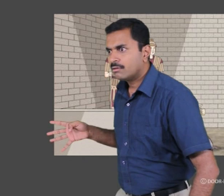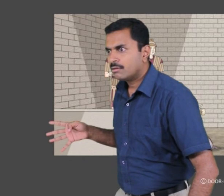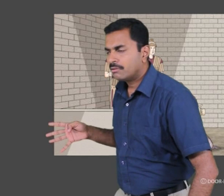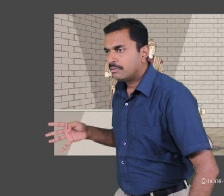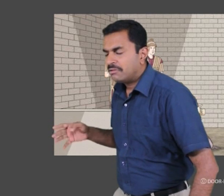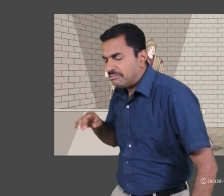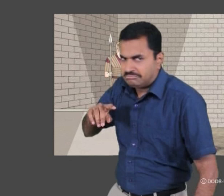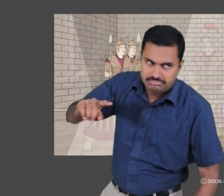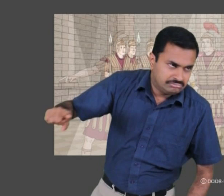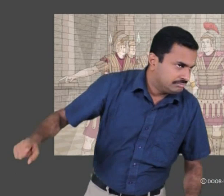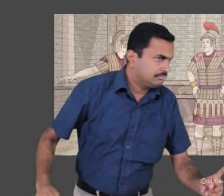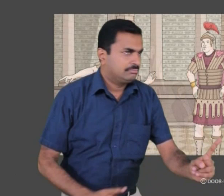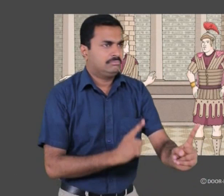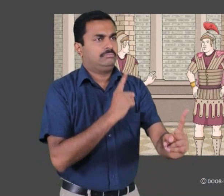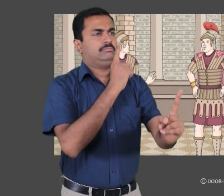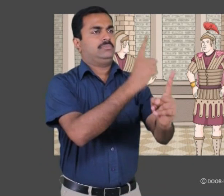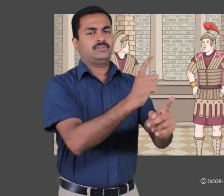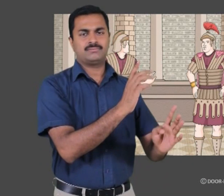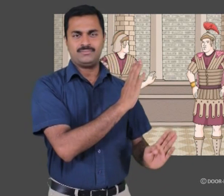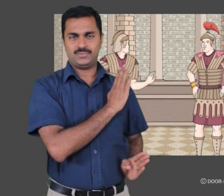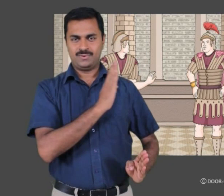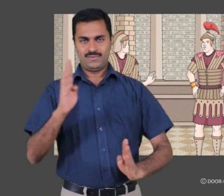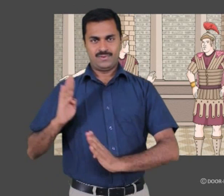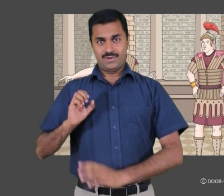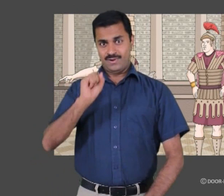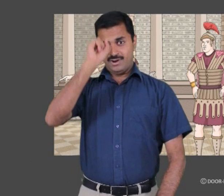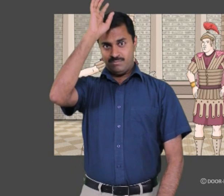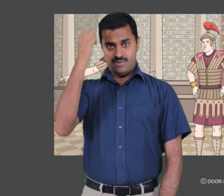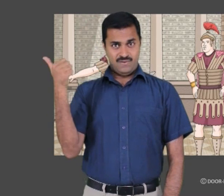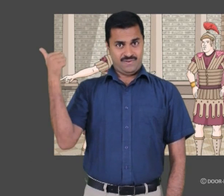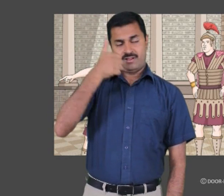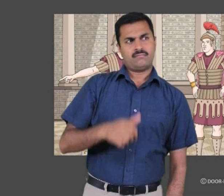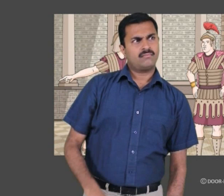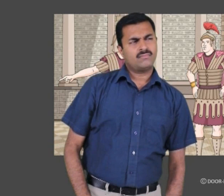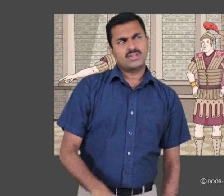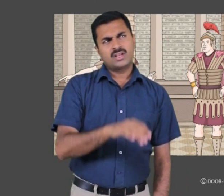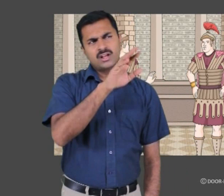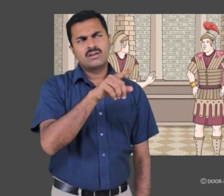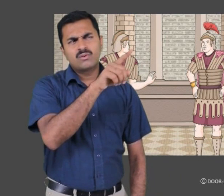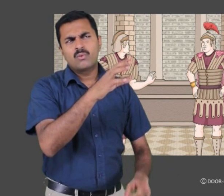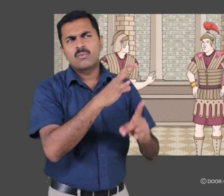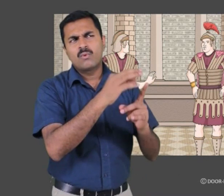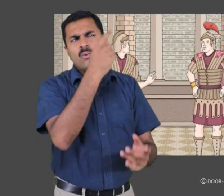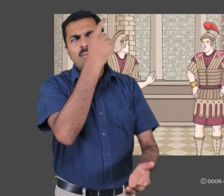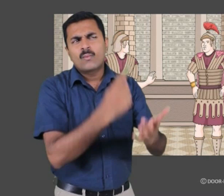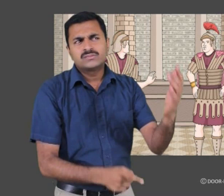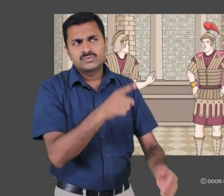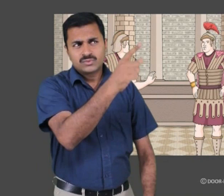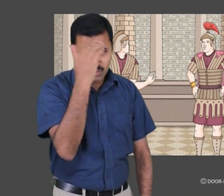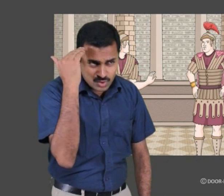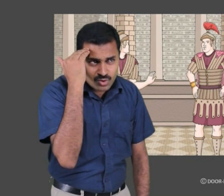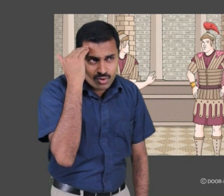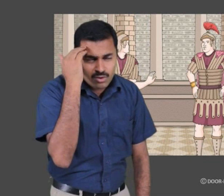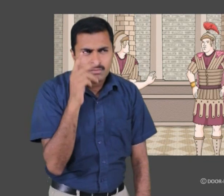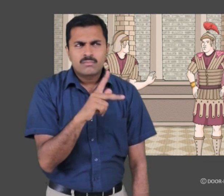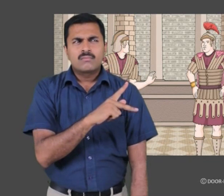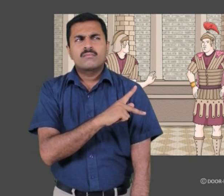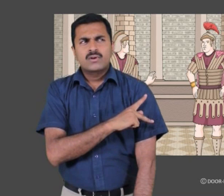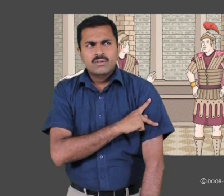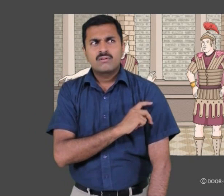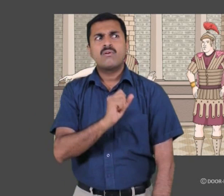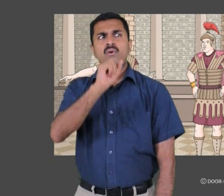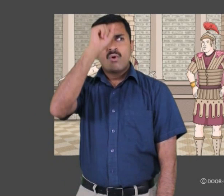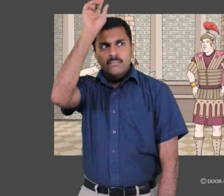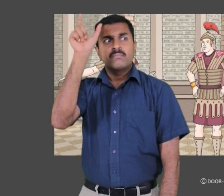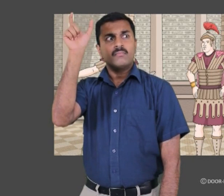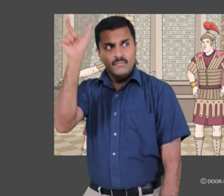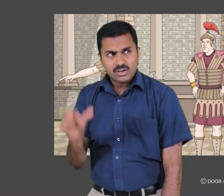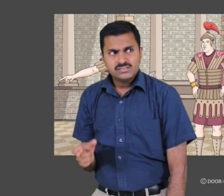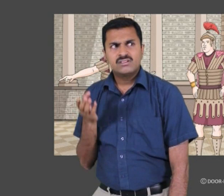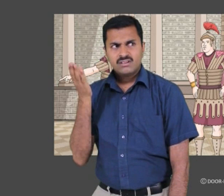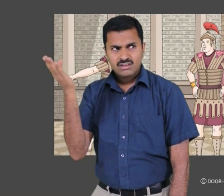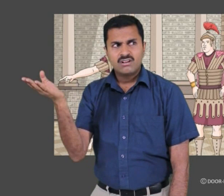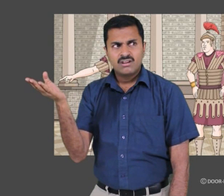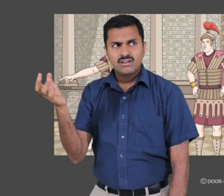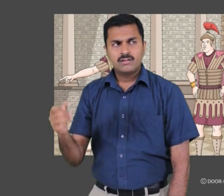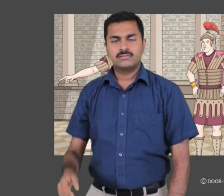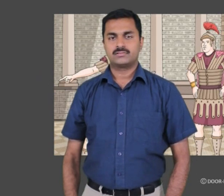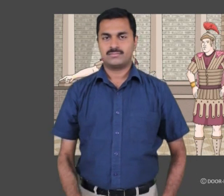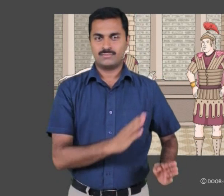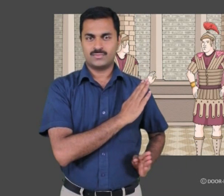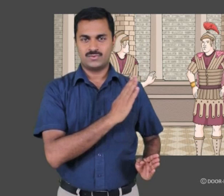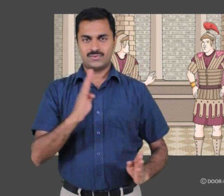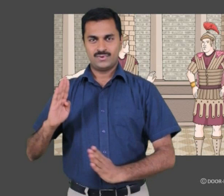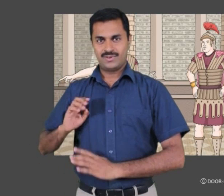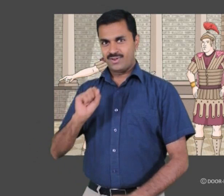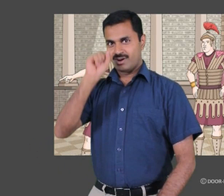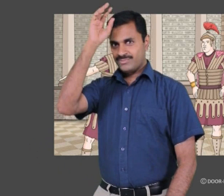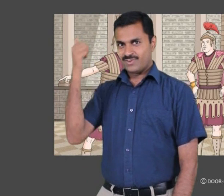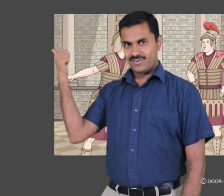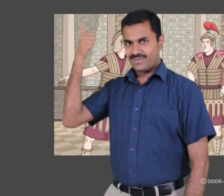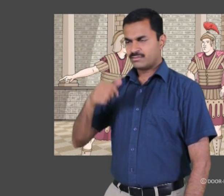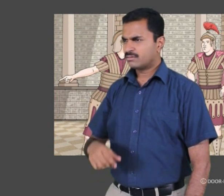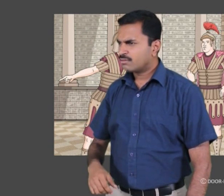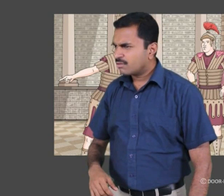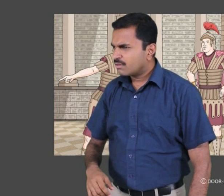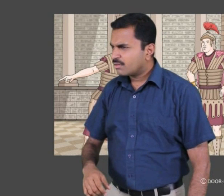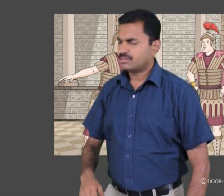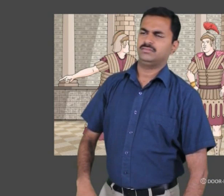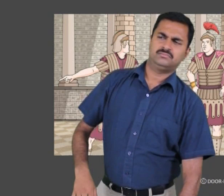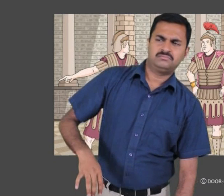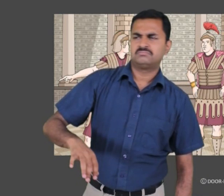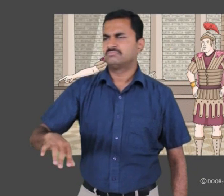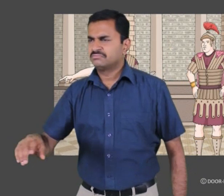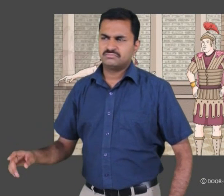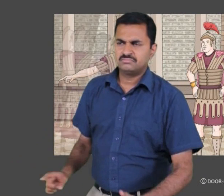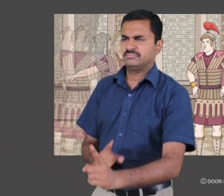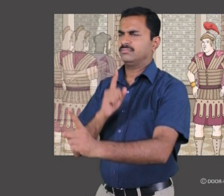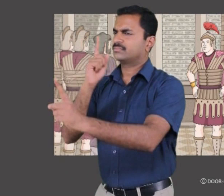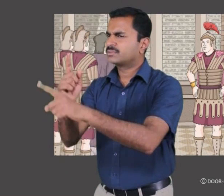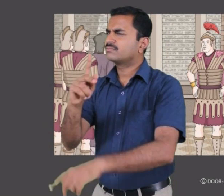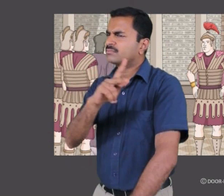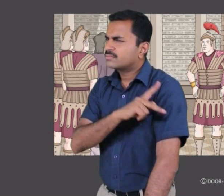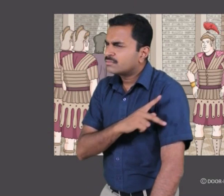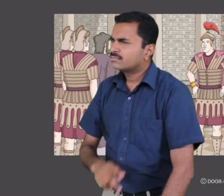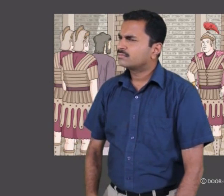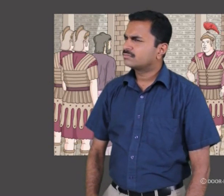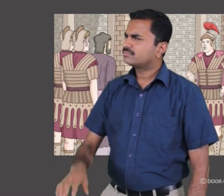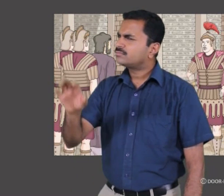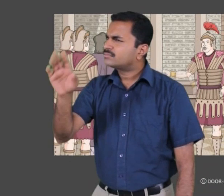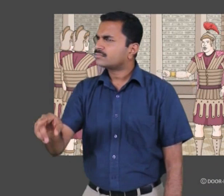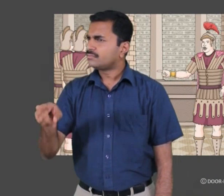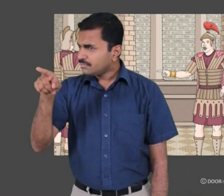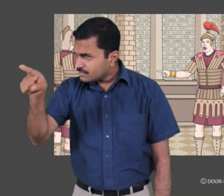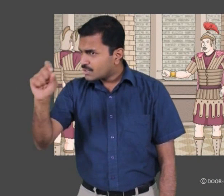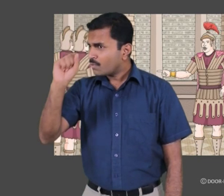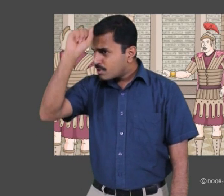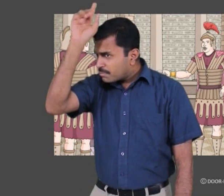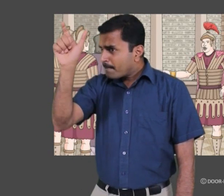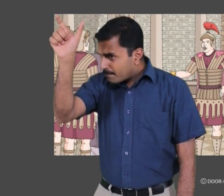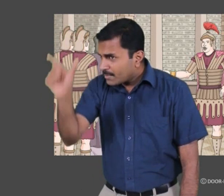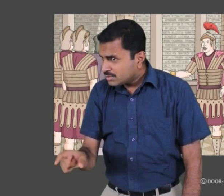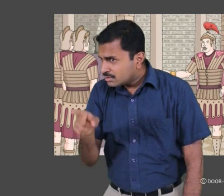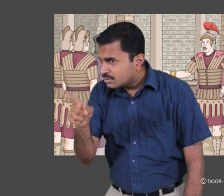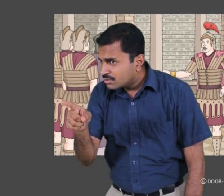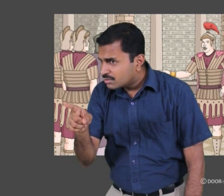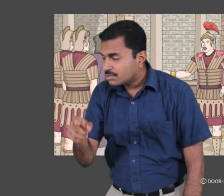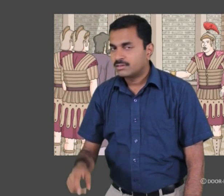On hearing this, the centurion went and reported it to the commander. “What are you going to do?” he said. “This man is a Roman citizen.”